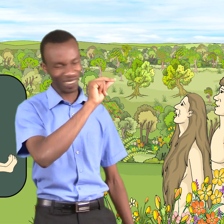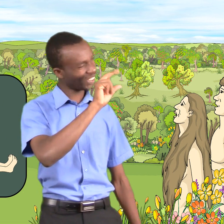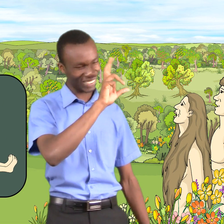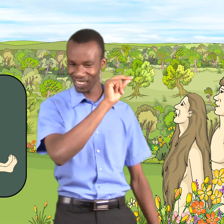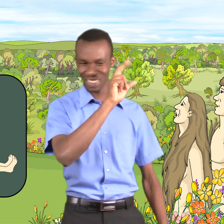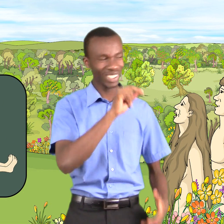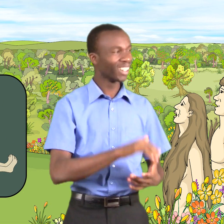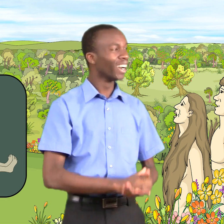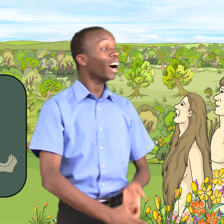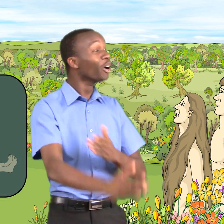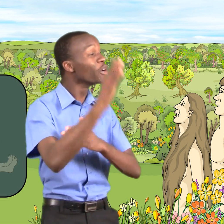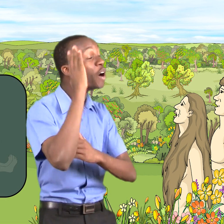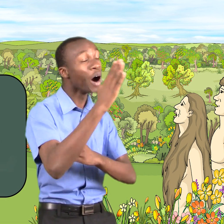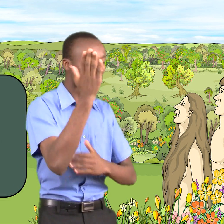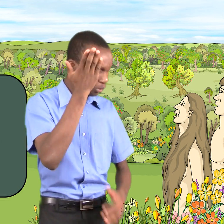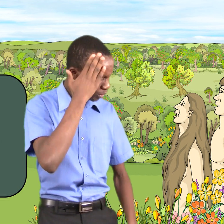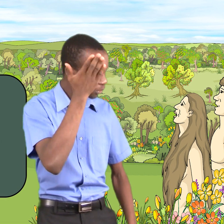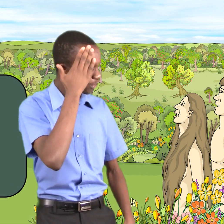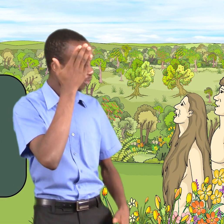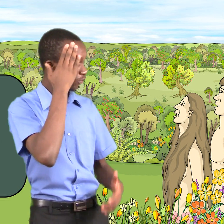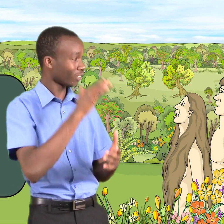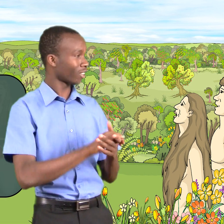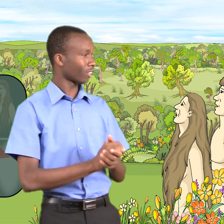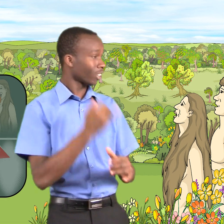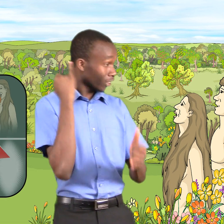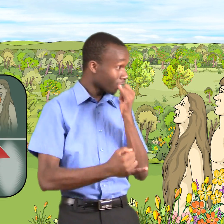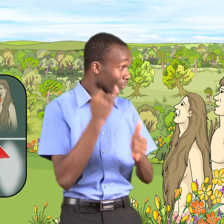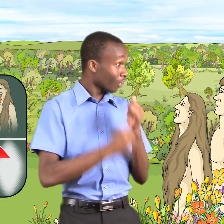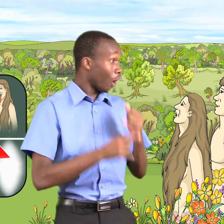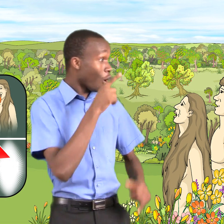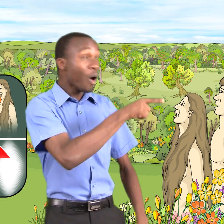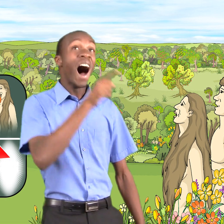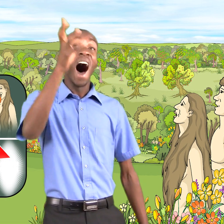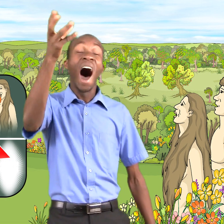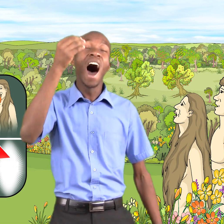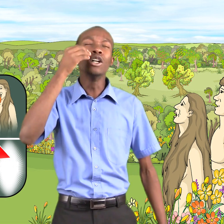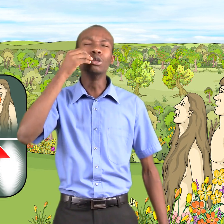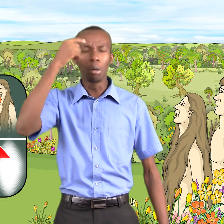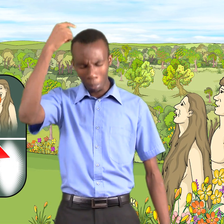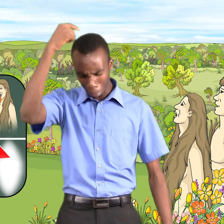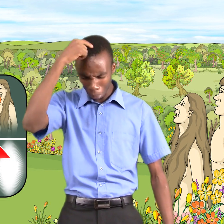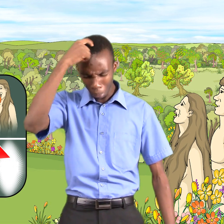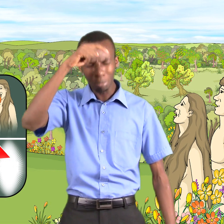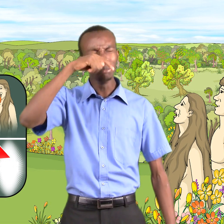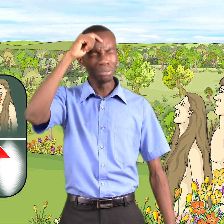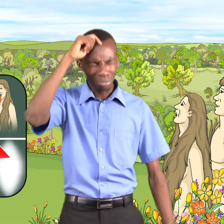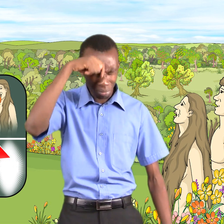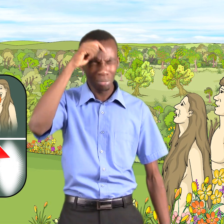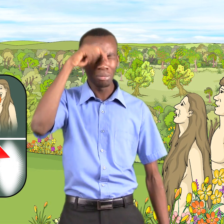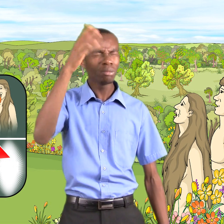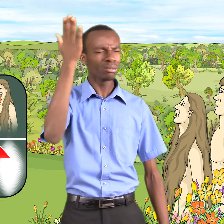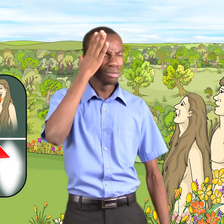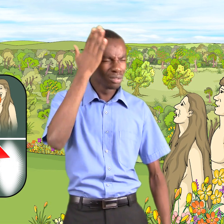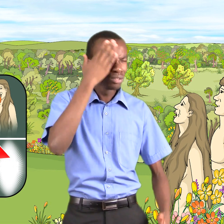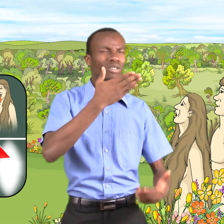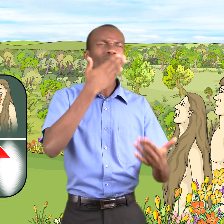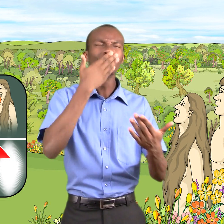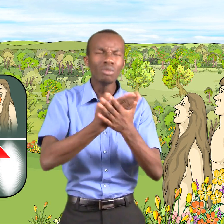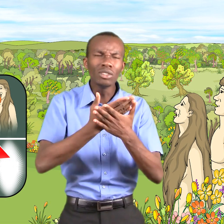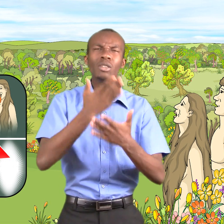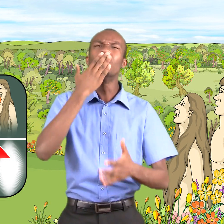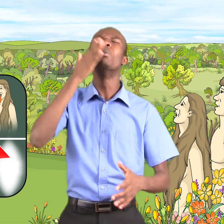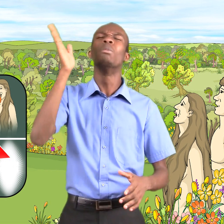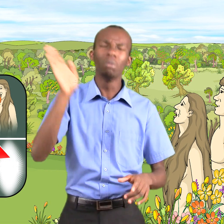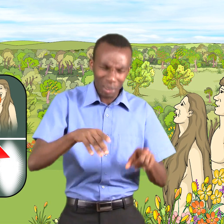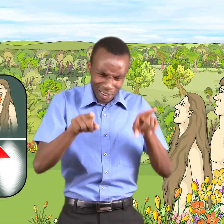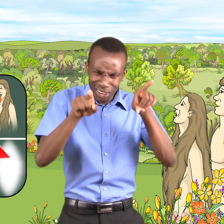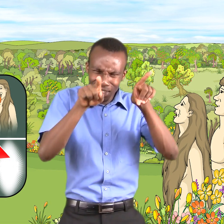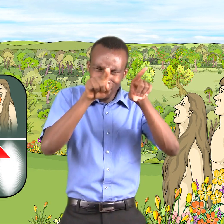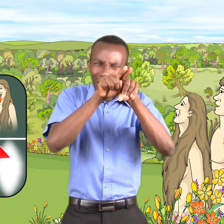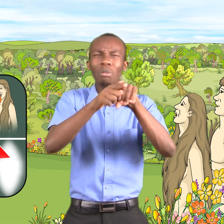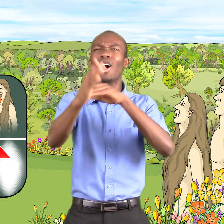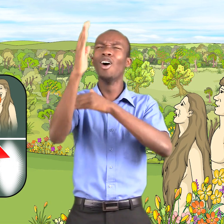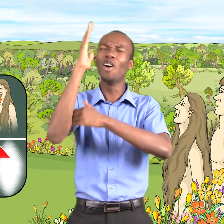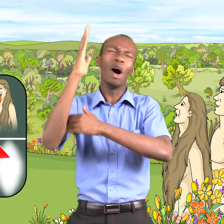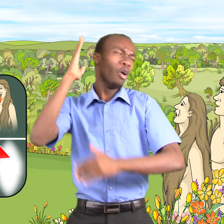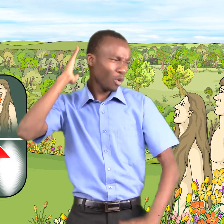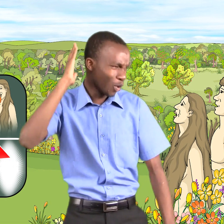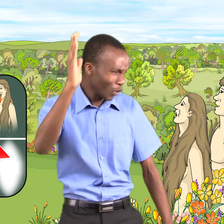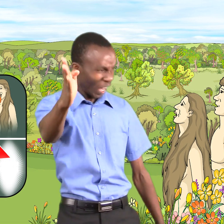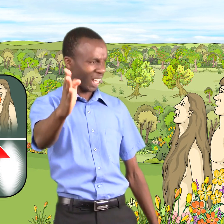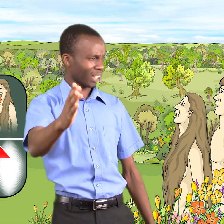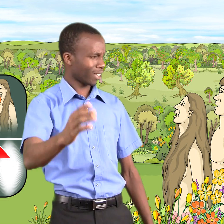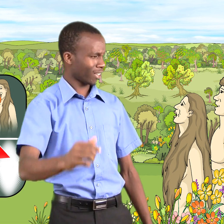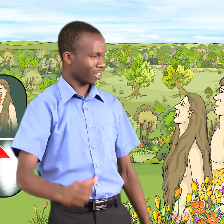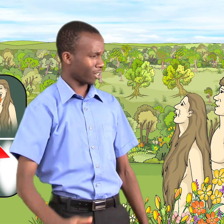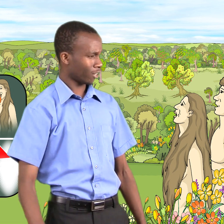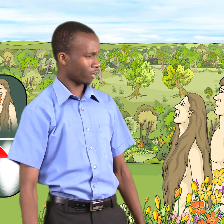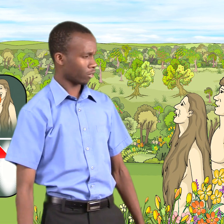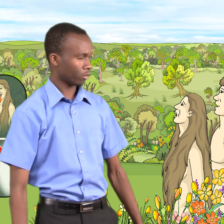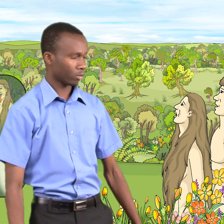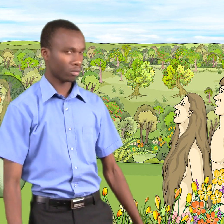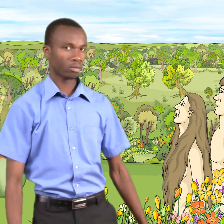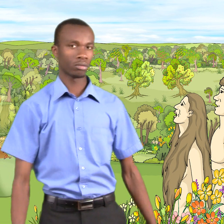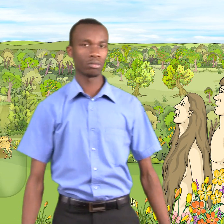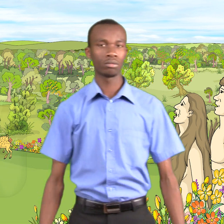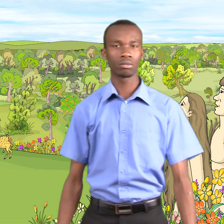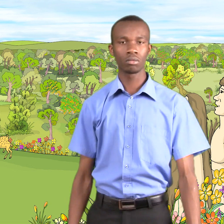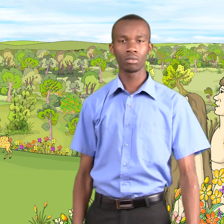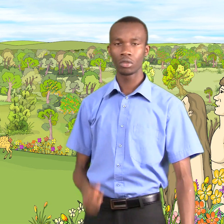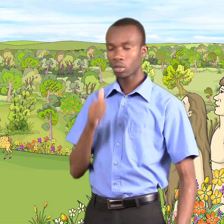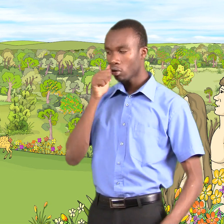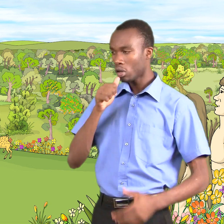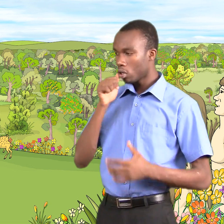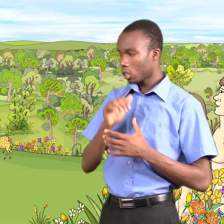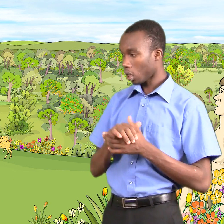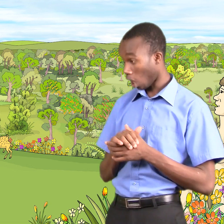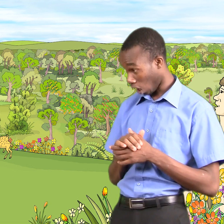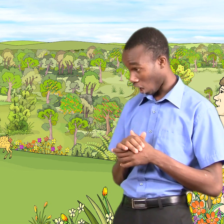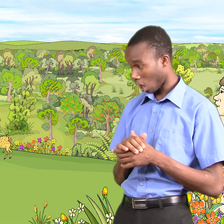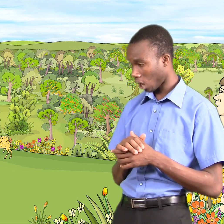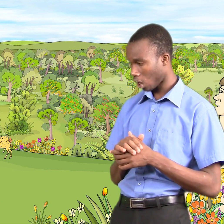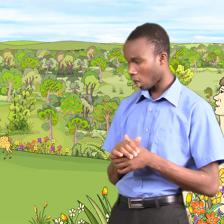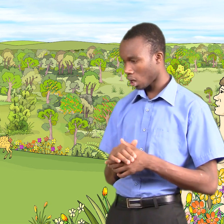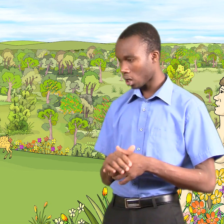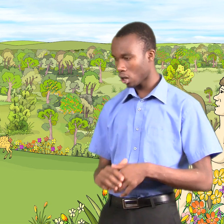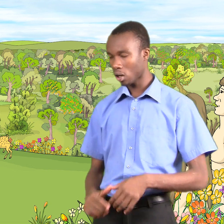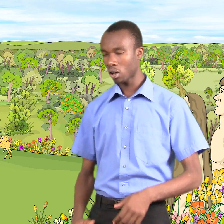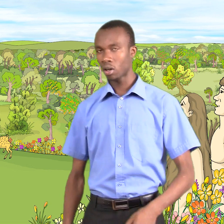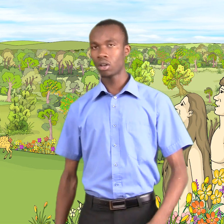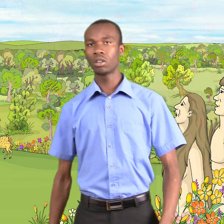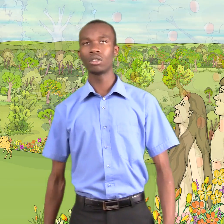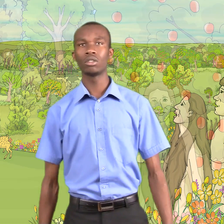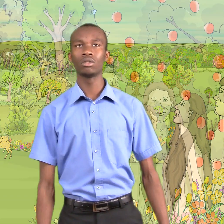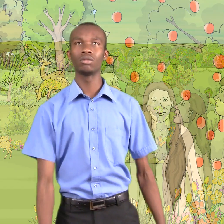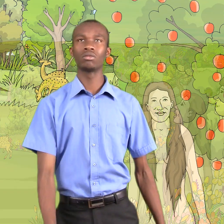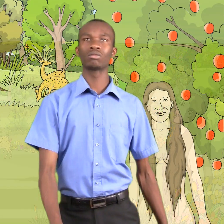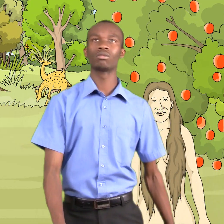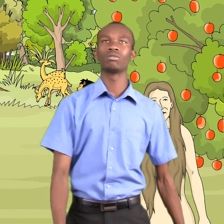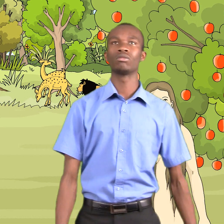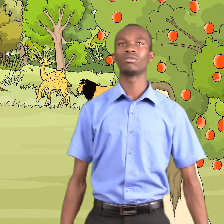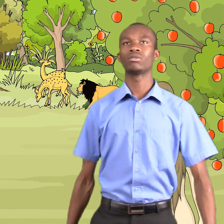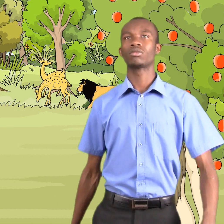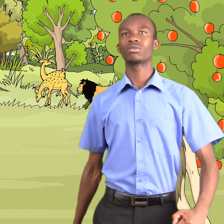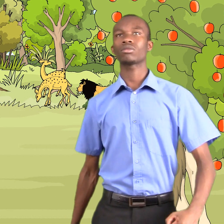“For God knows that in the day you eat of it, your eyes will be opened and you will be like God, knowing good and evil.”